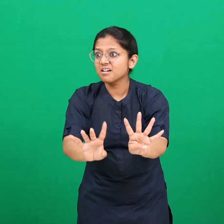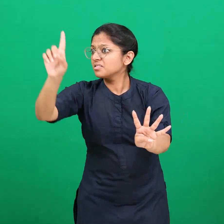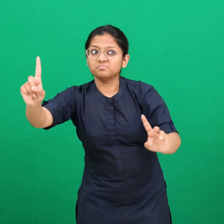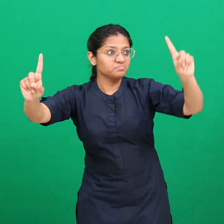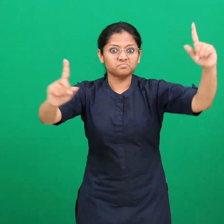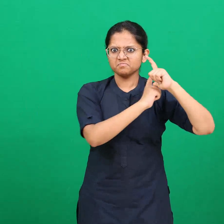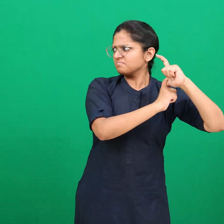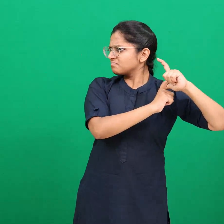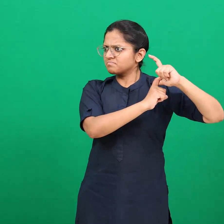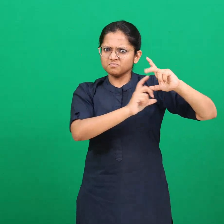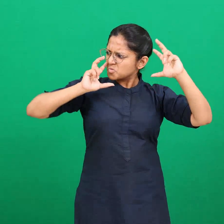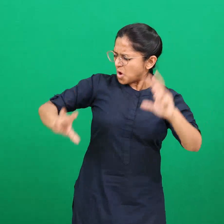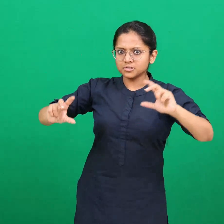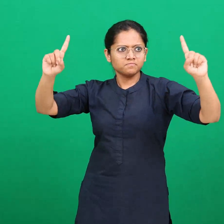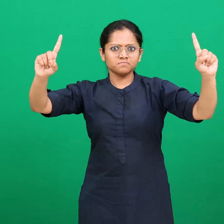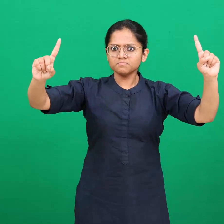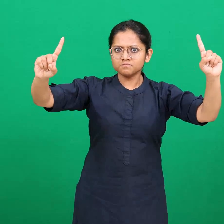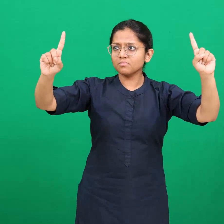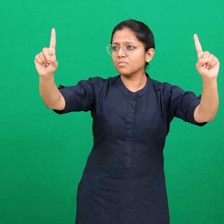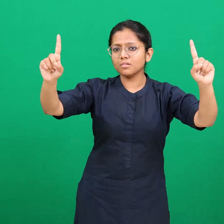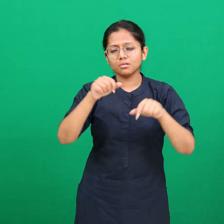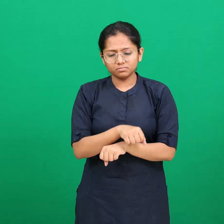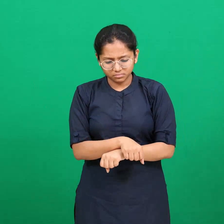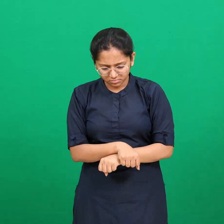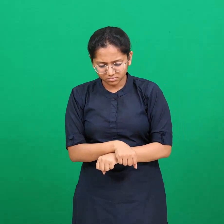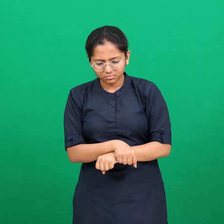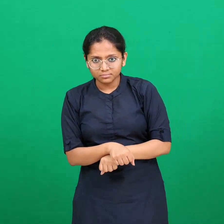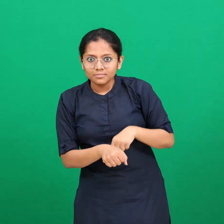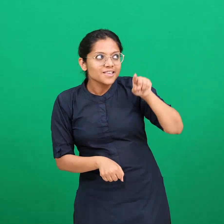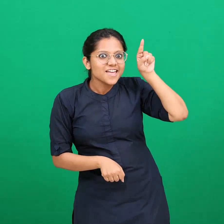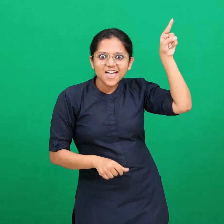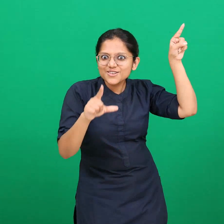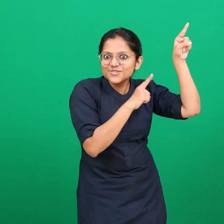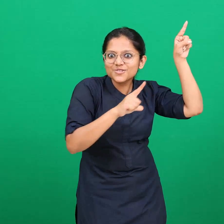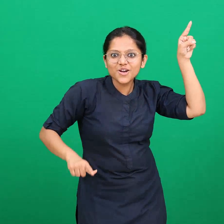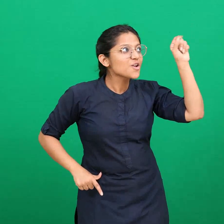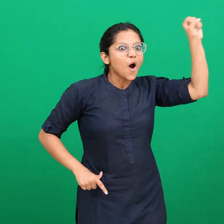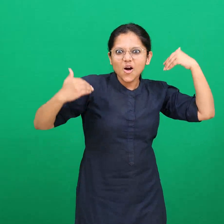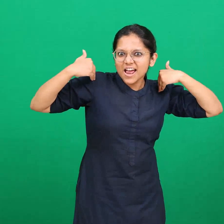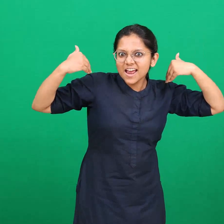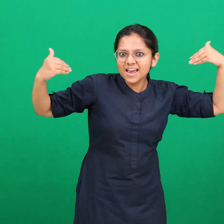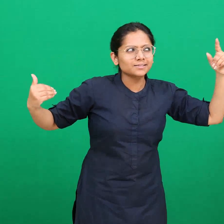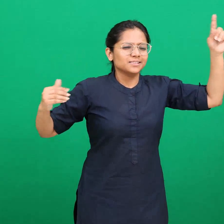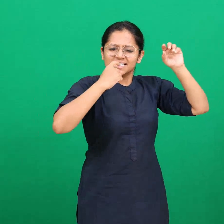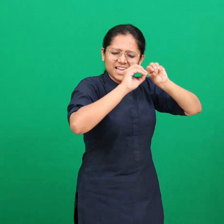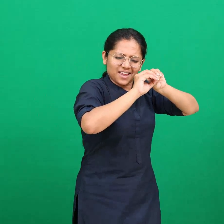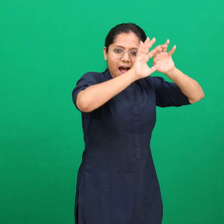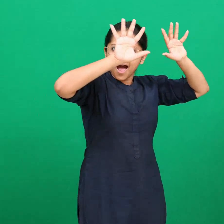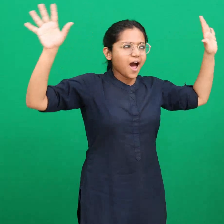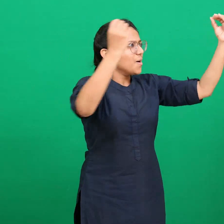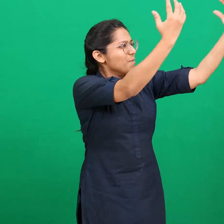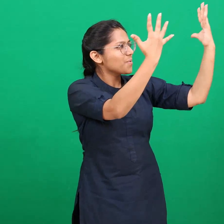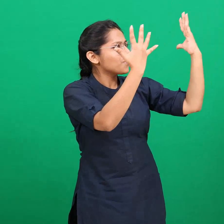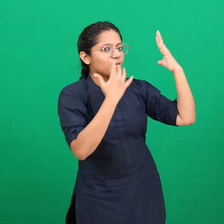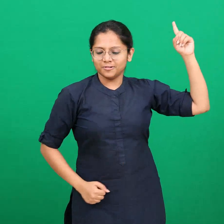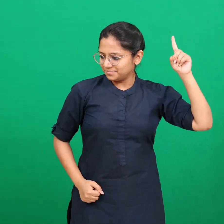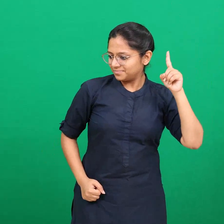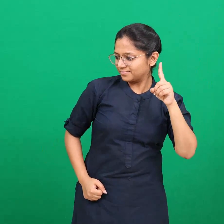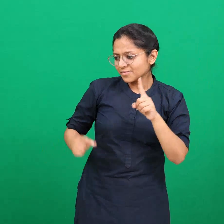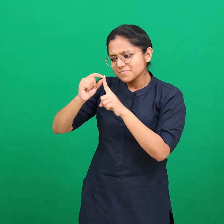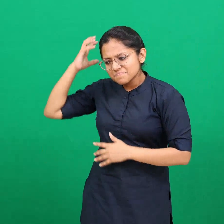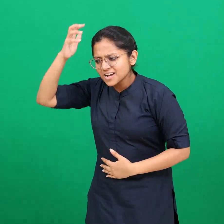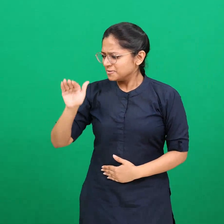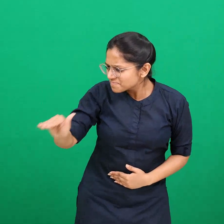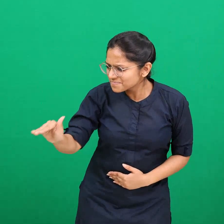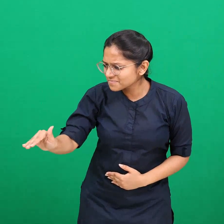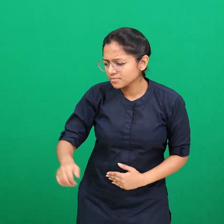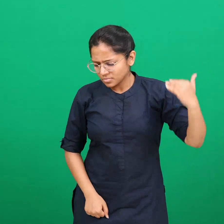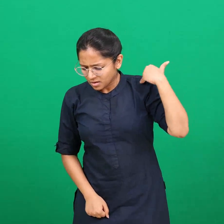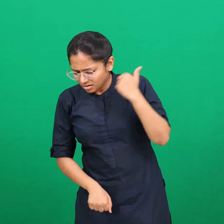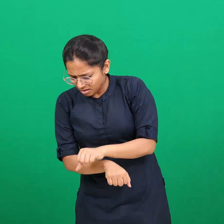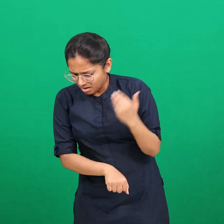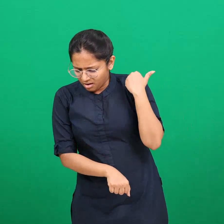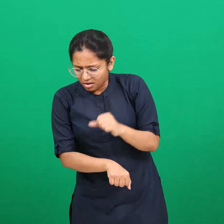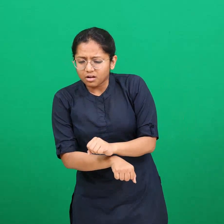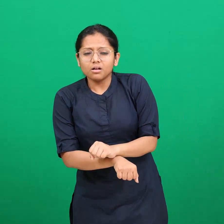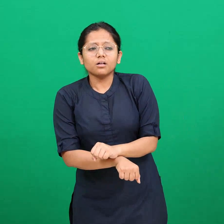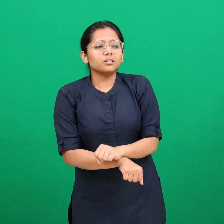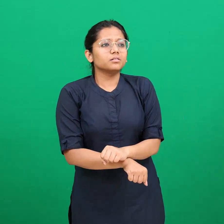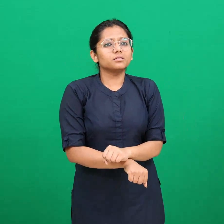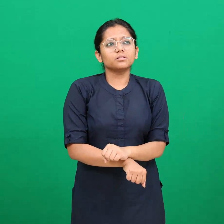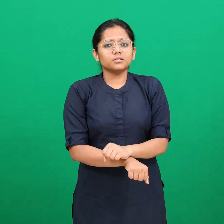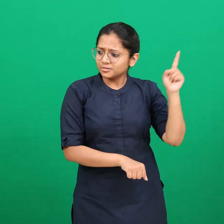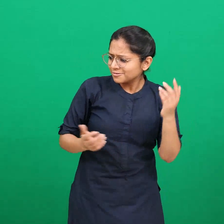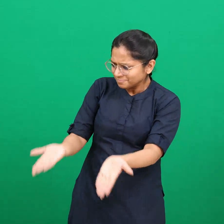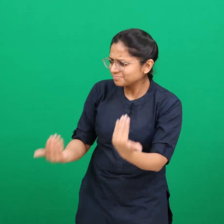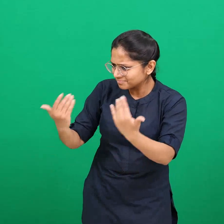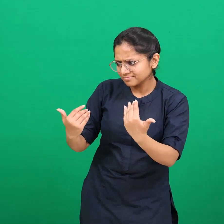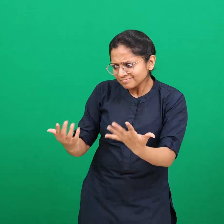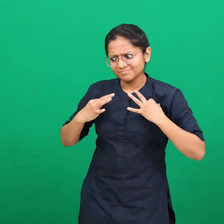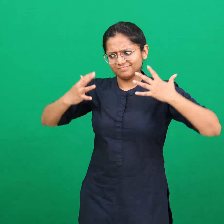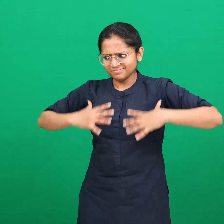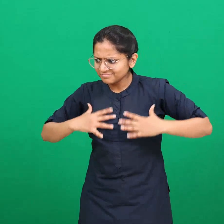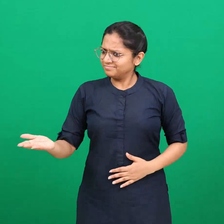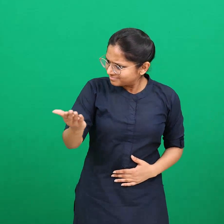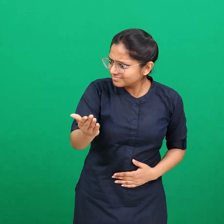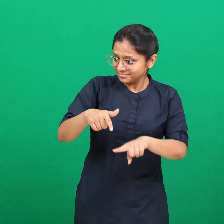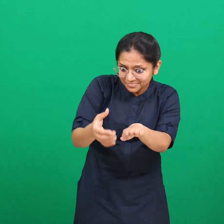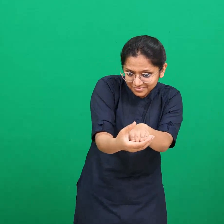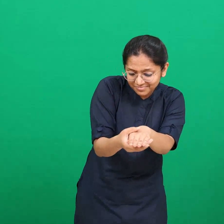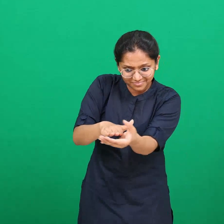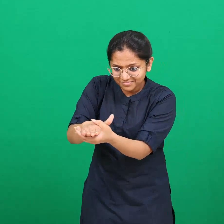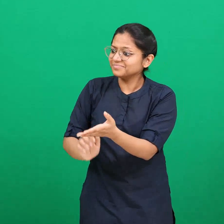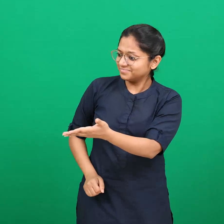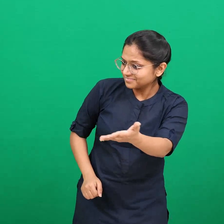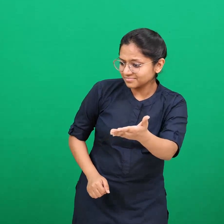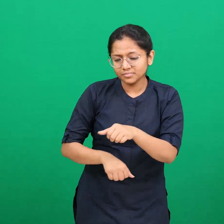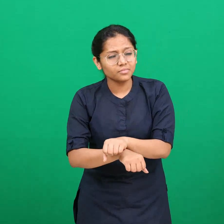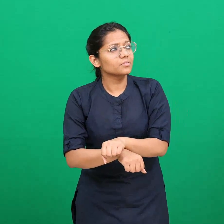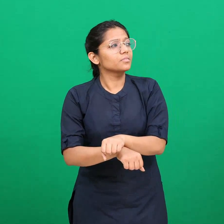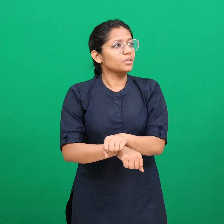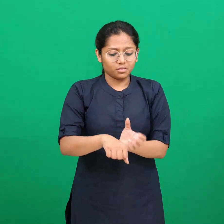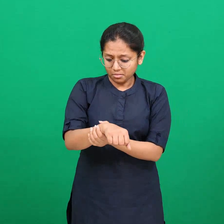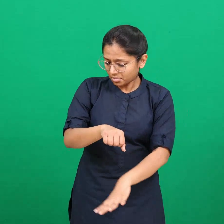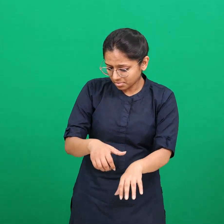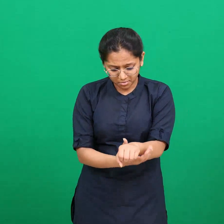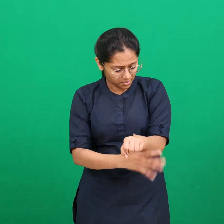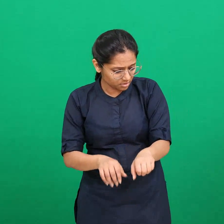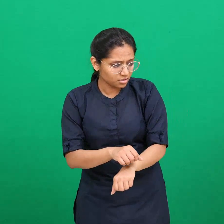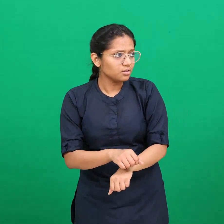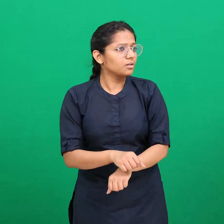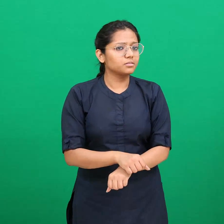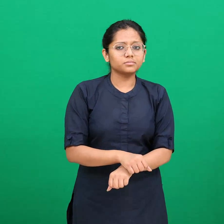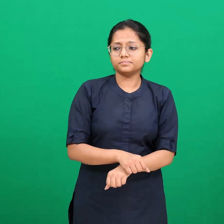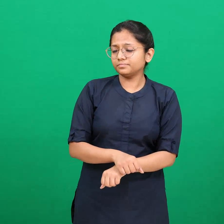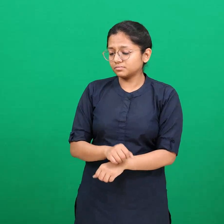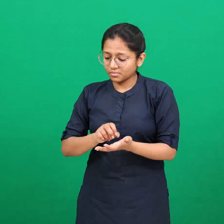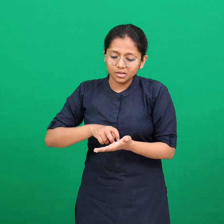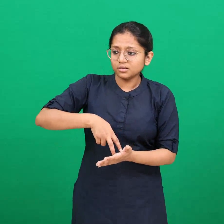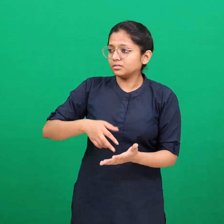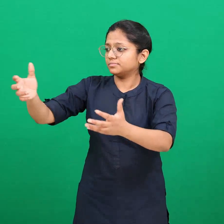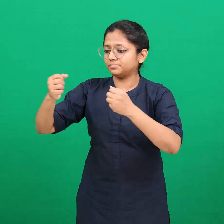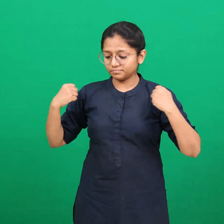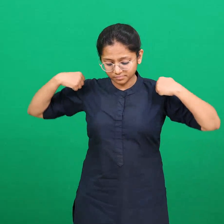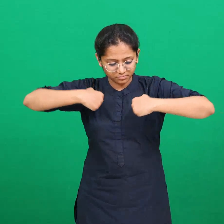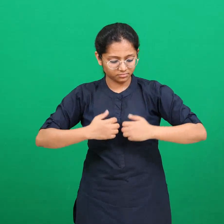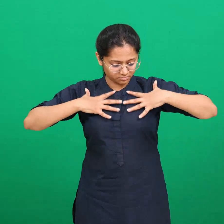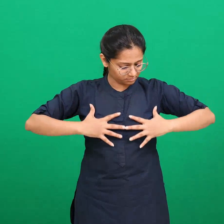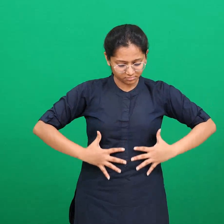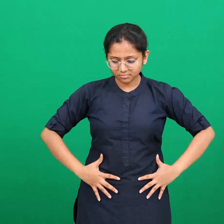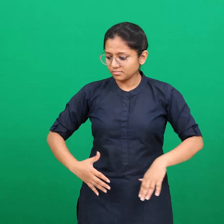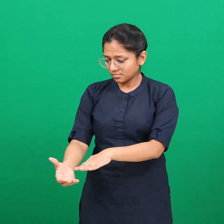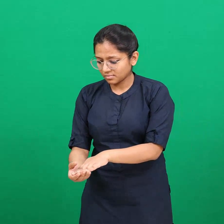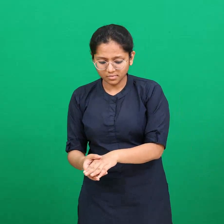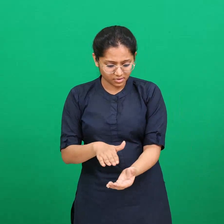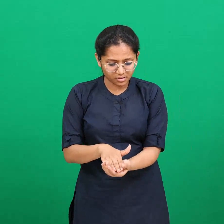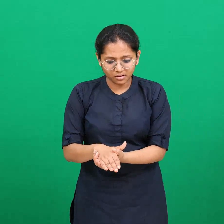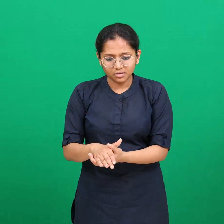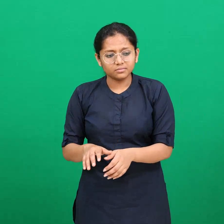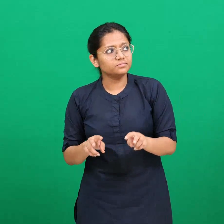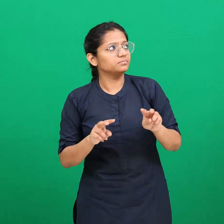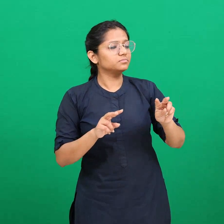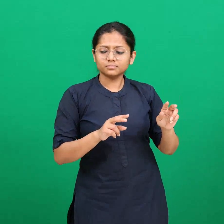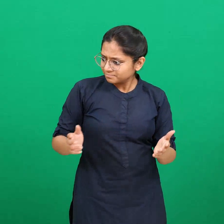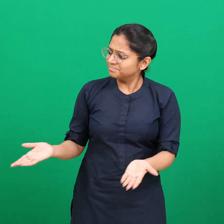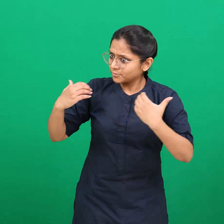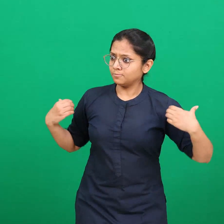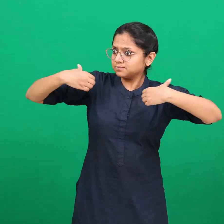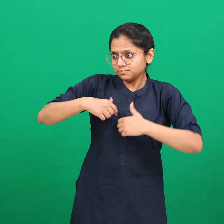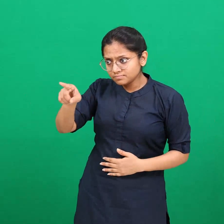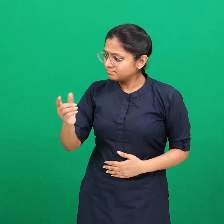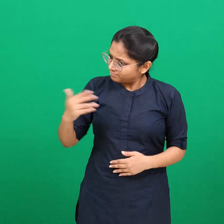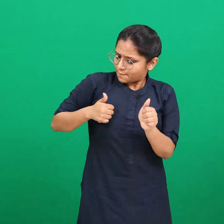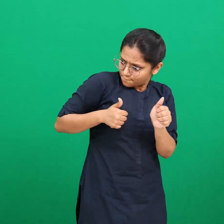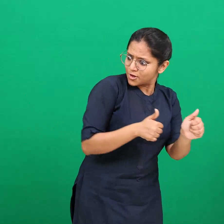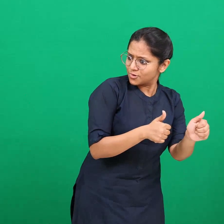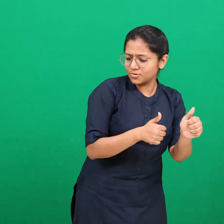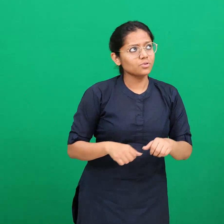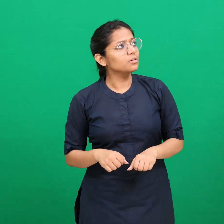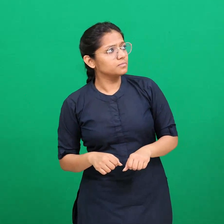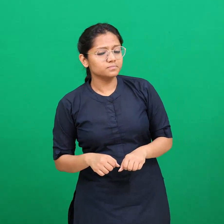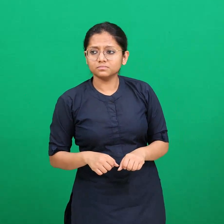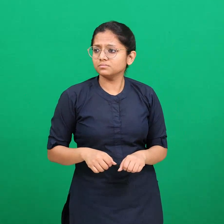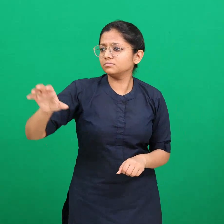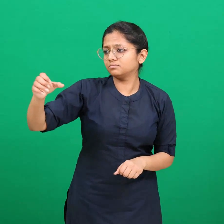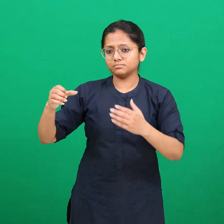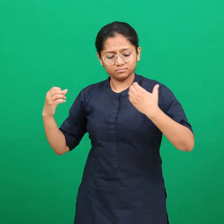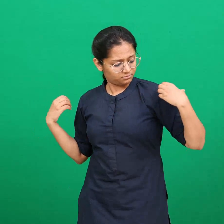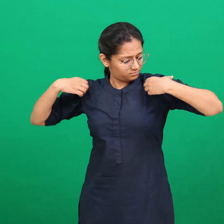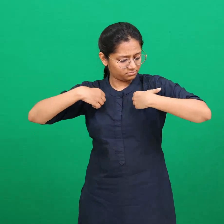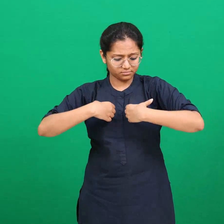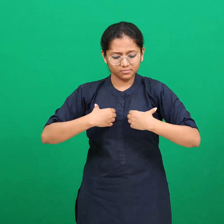He tapped Peter on the side and woke him up, saying, "Get up quickly." And the chains fell off his wrists. "Get dressed and put on your sandals," said the angel. Peter did so, and the angel told him, "Wrap your cloak around you and follow me."